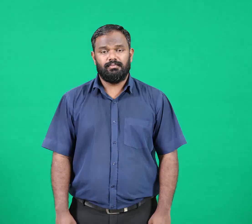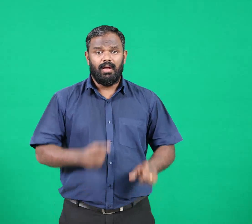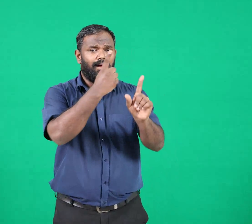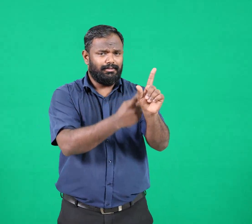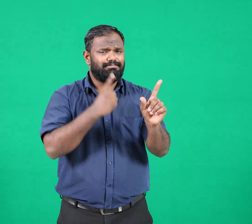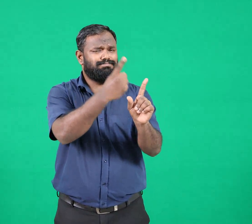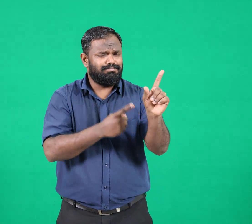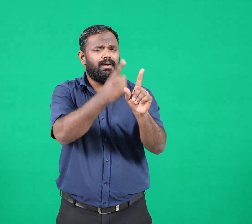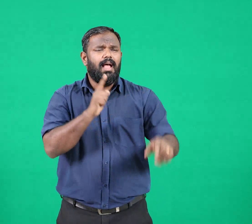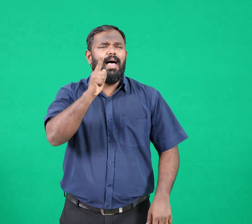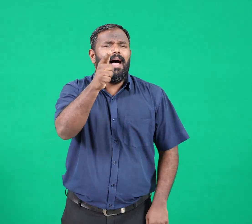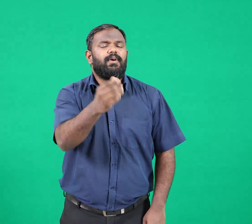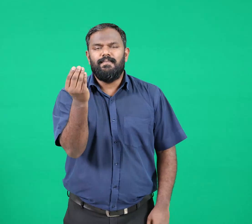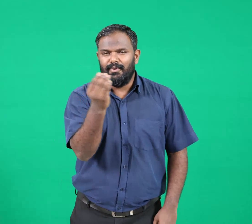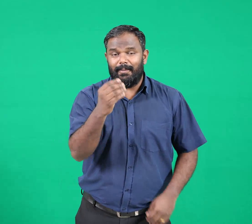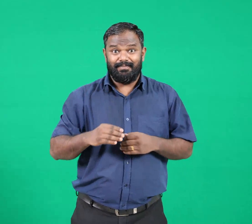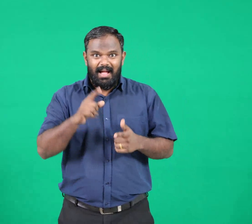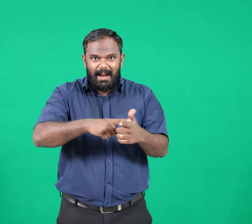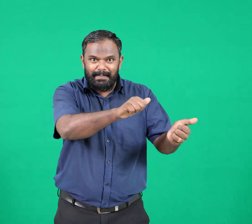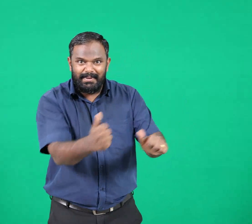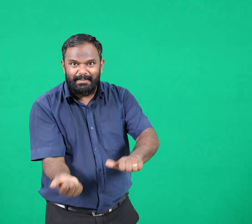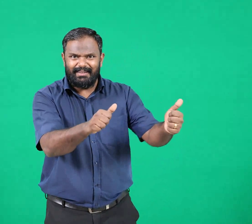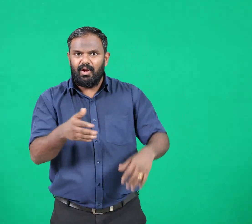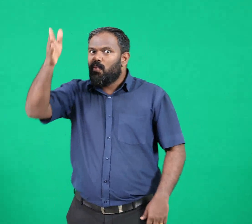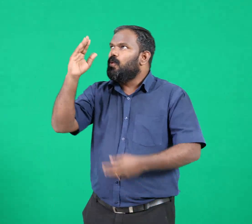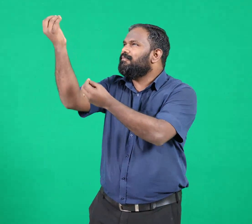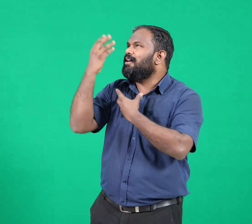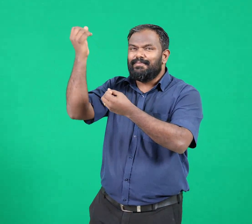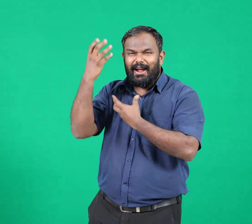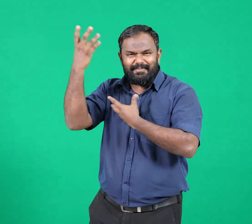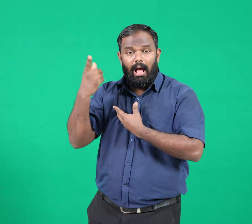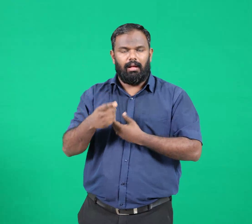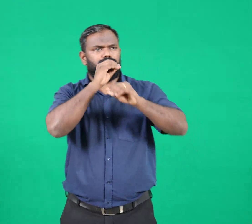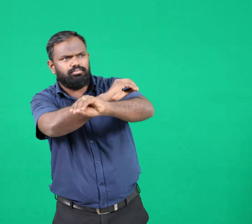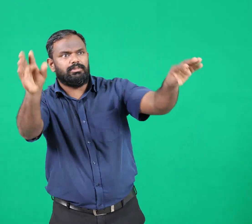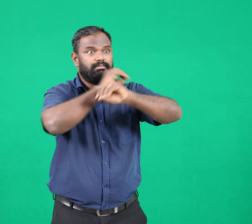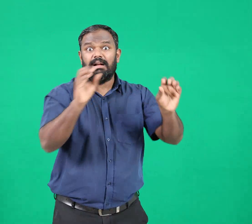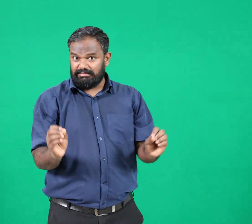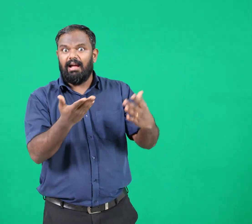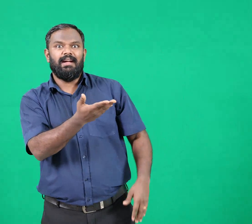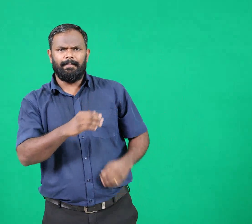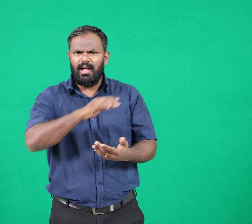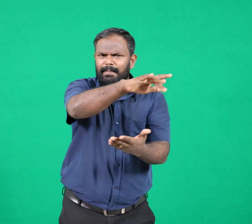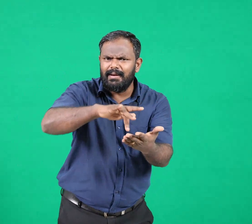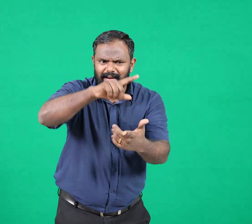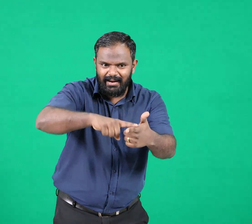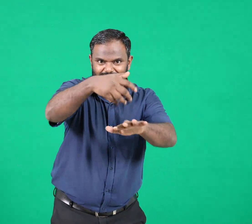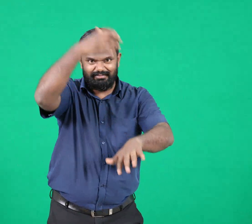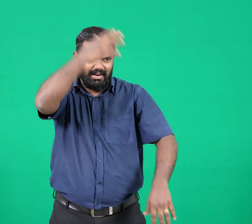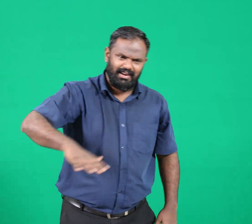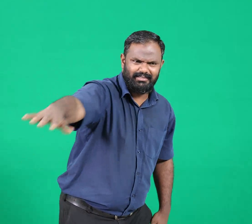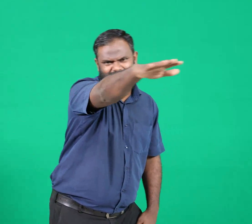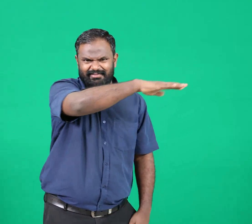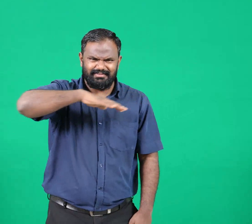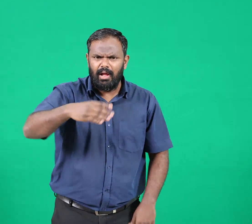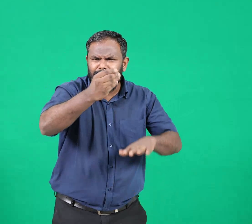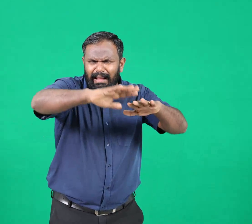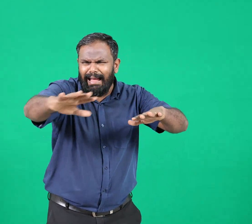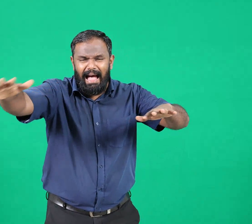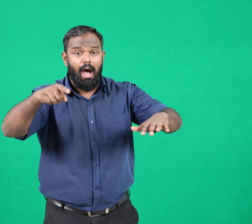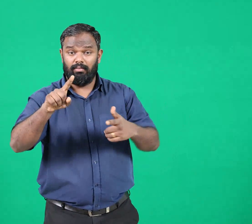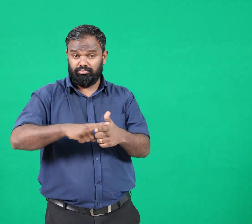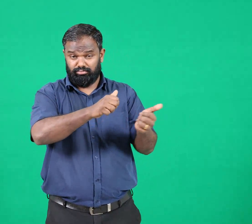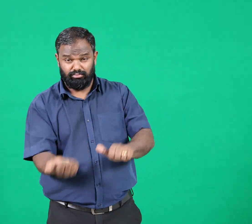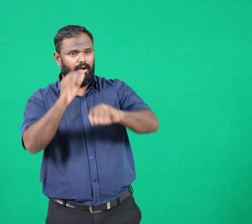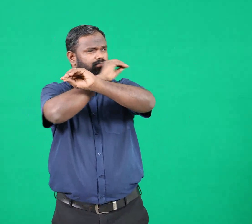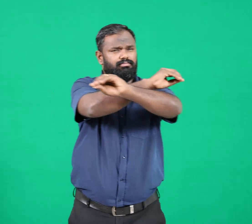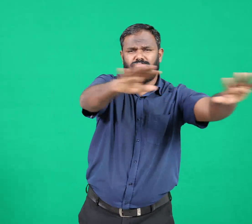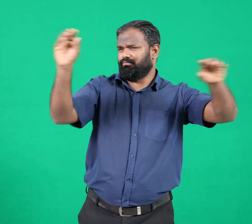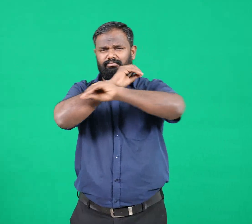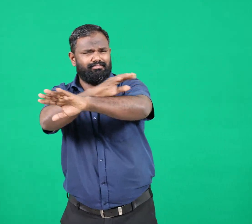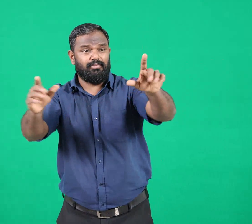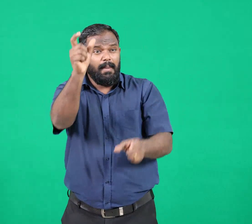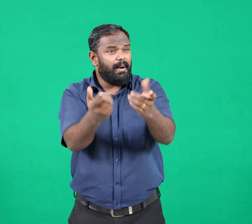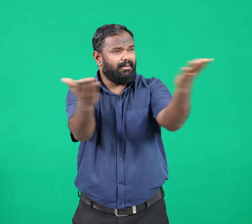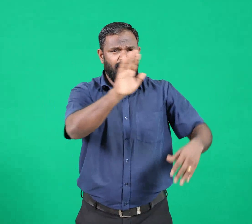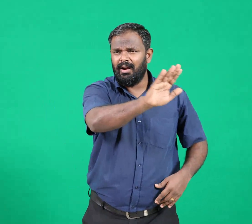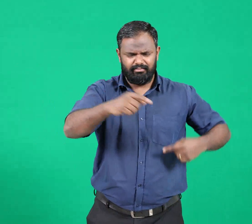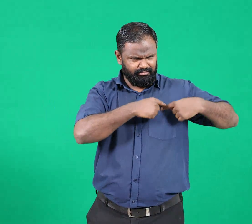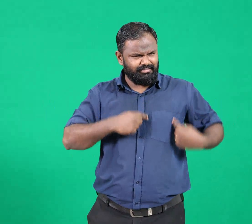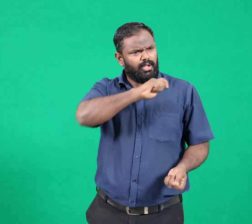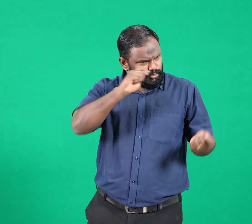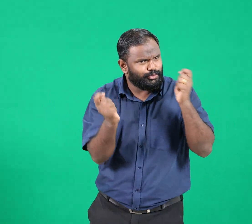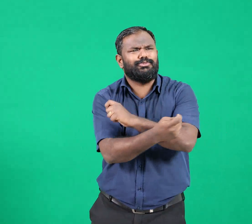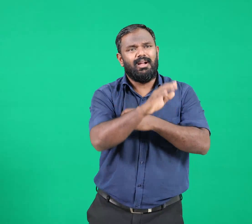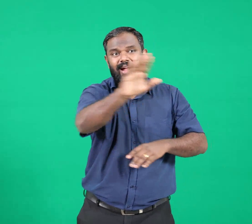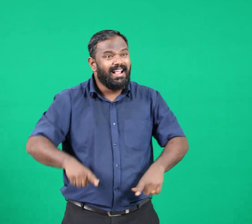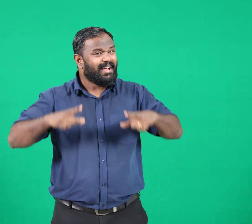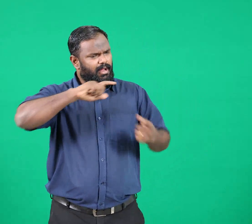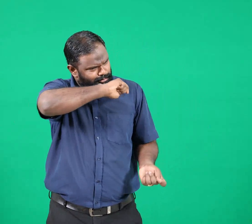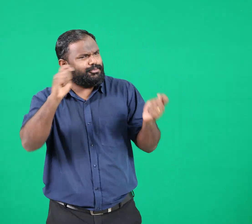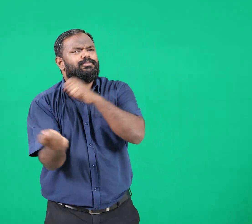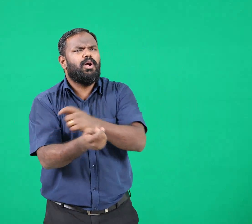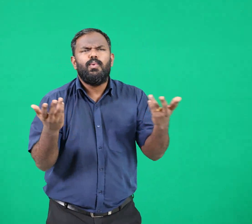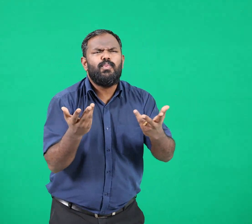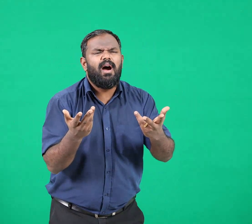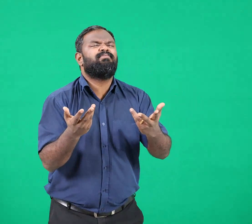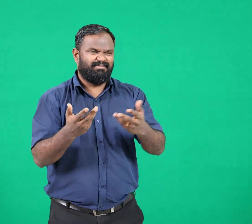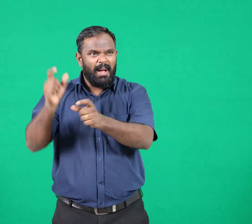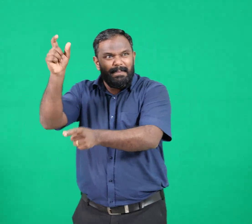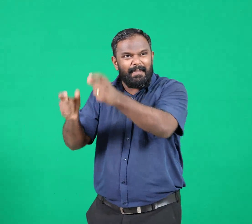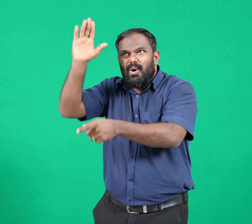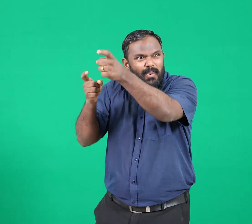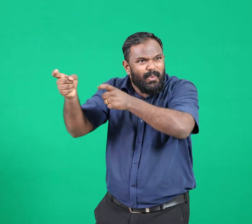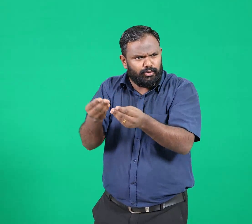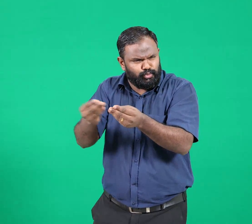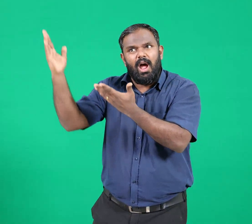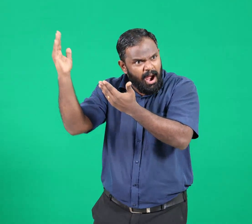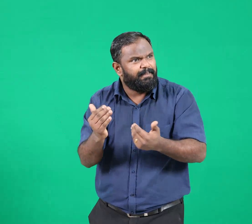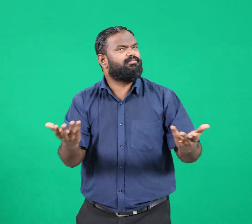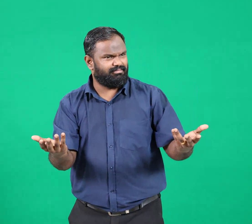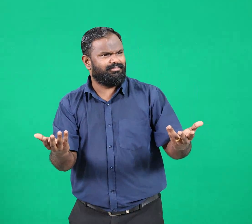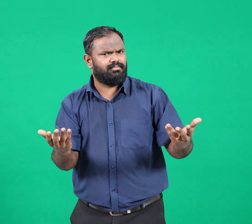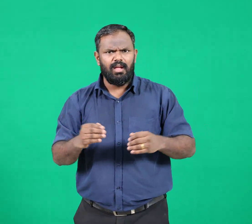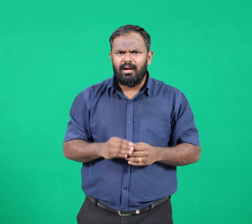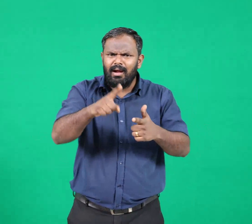In those days John the Baptist came, preaching in the wilderness of Judea and saying, "Repent, for the kingdom of heaven is near."